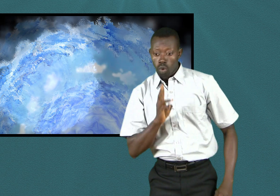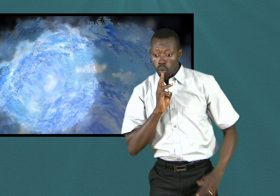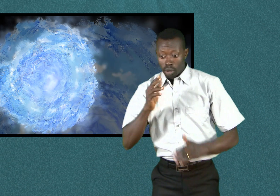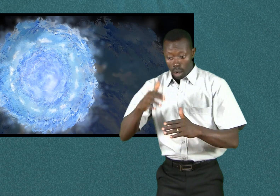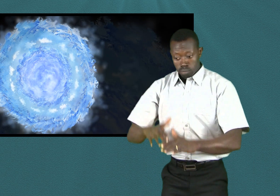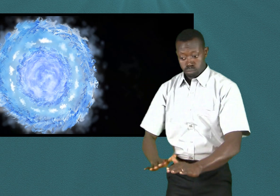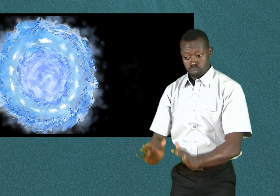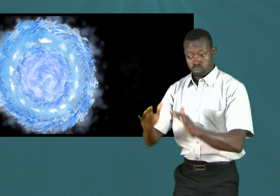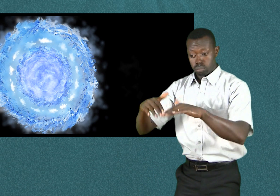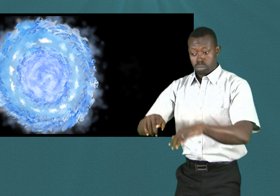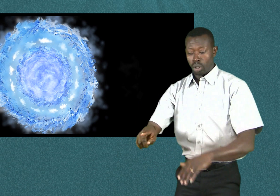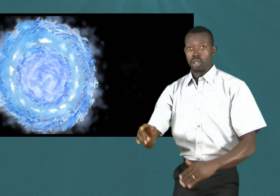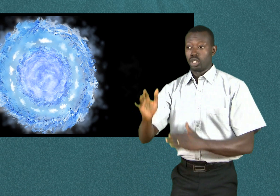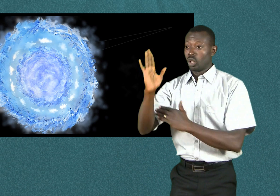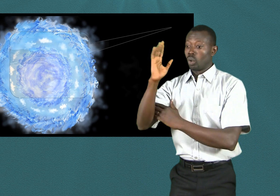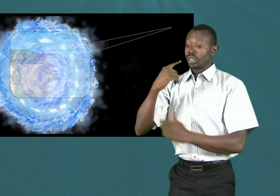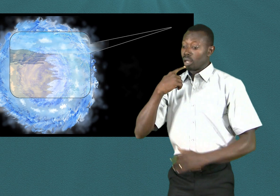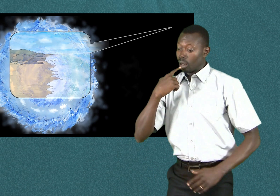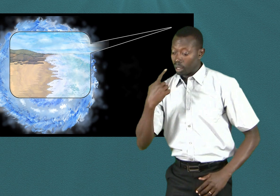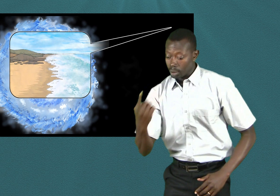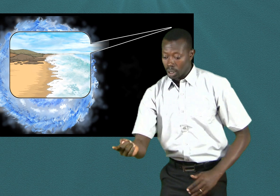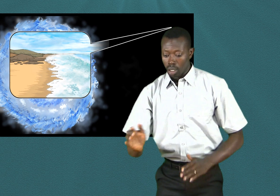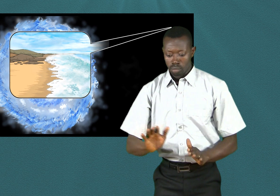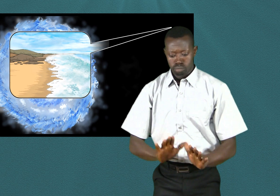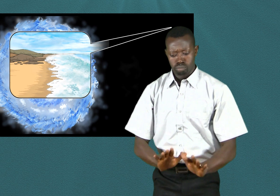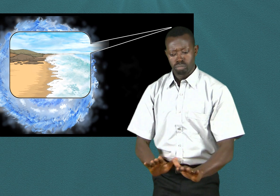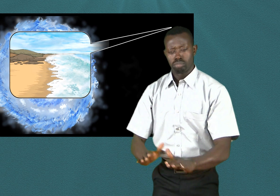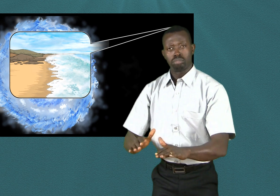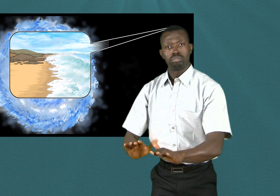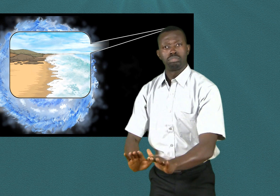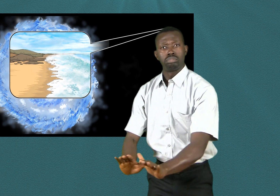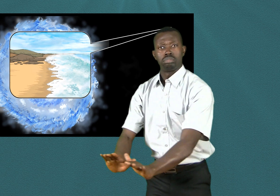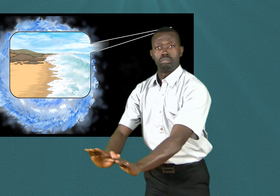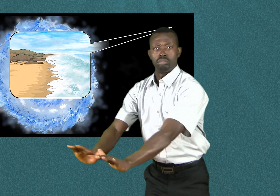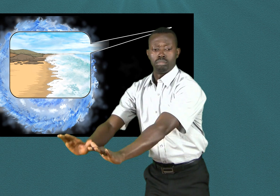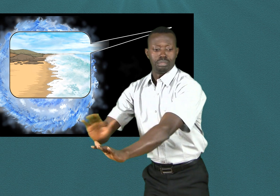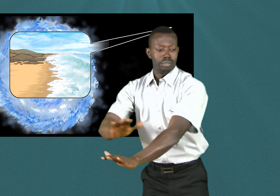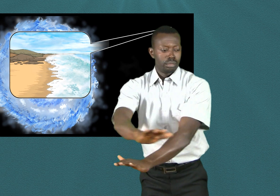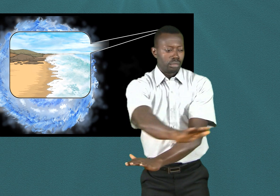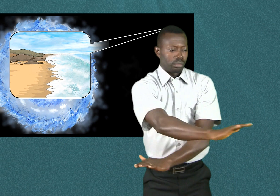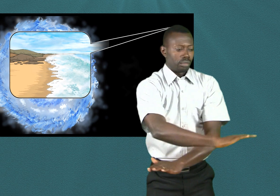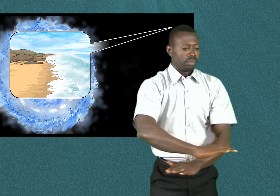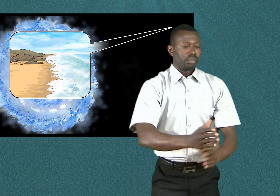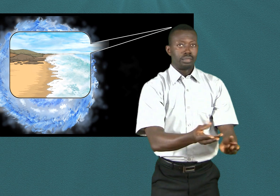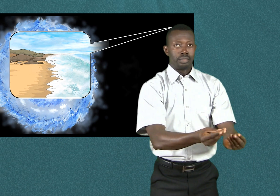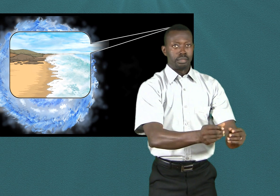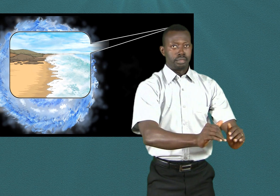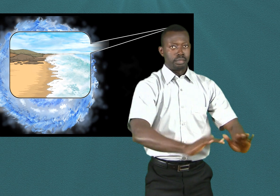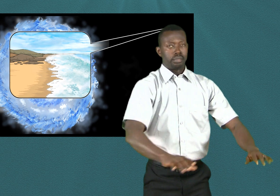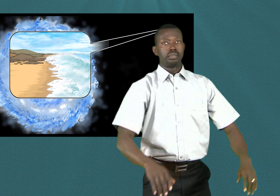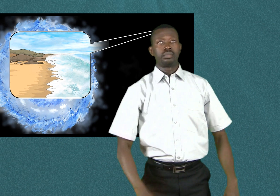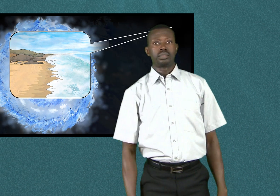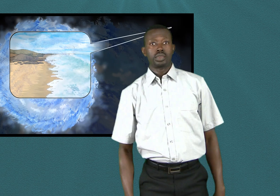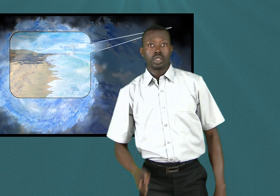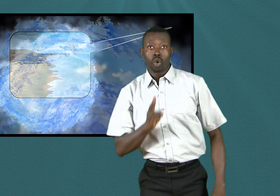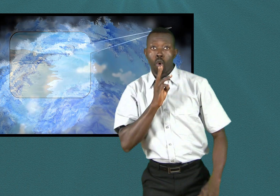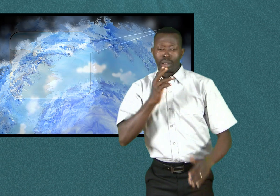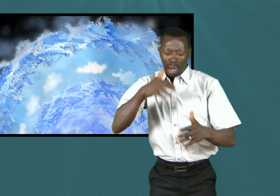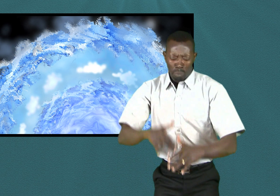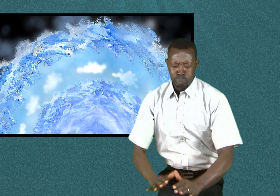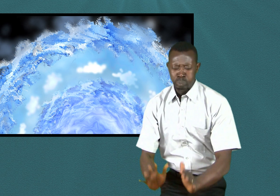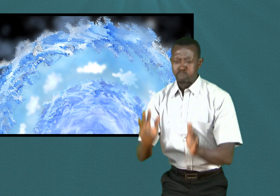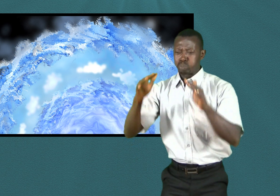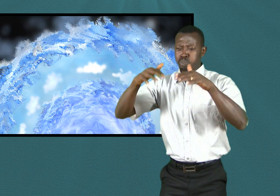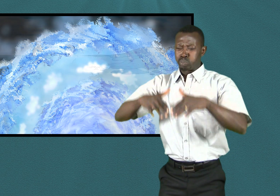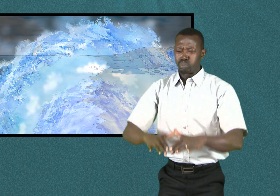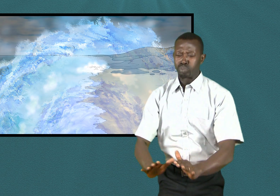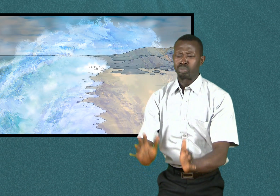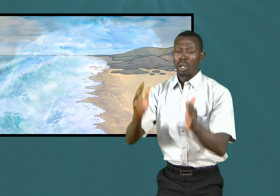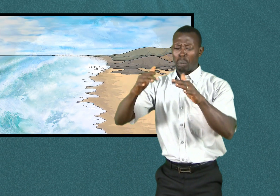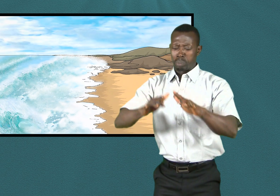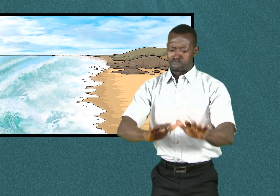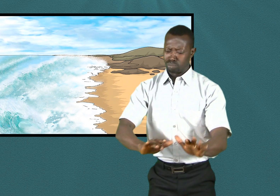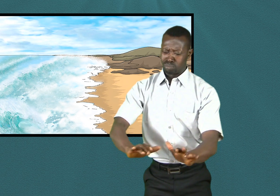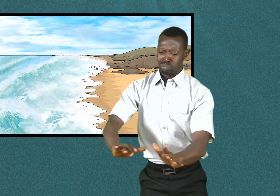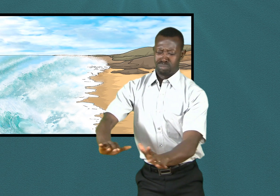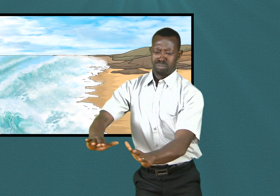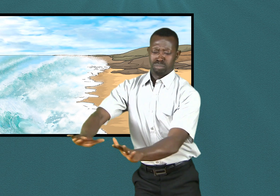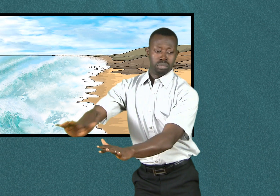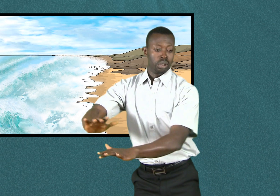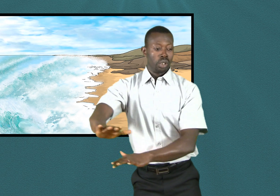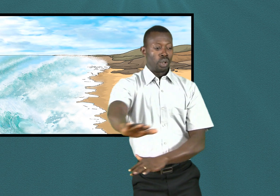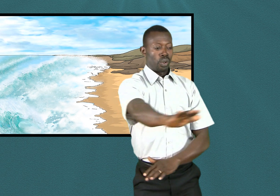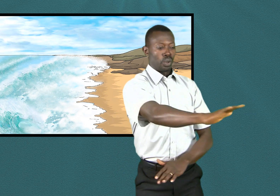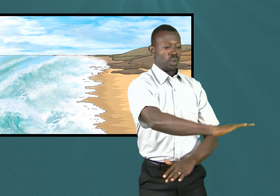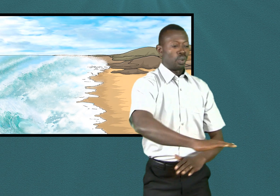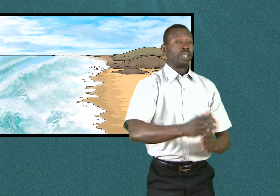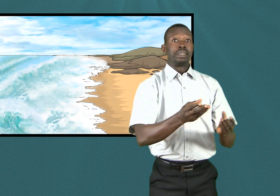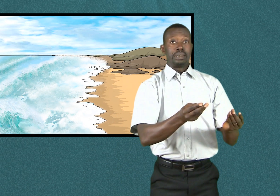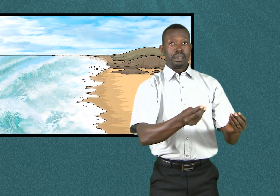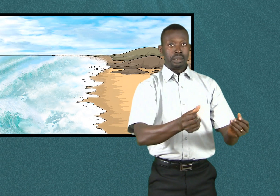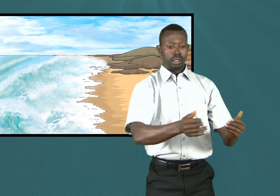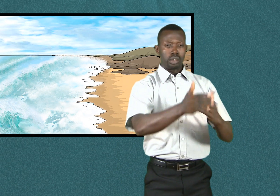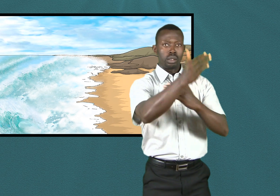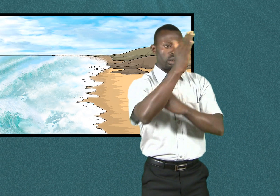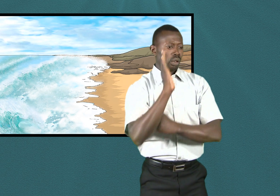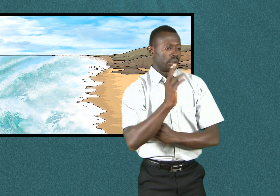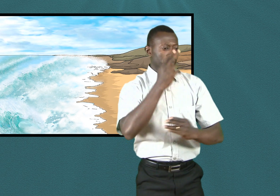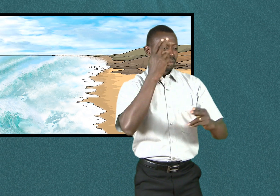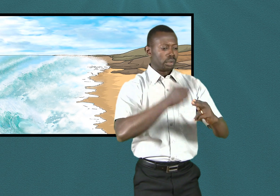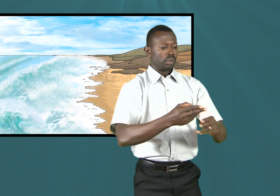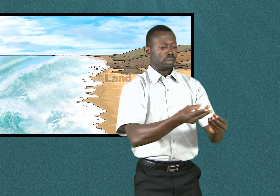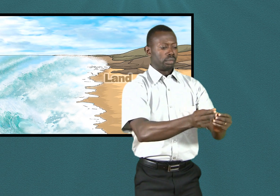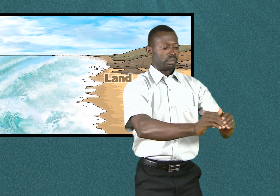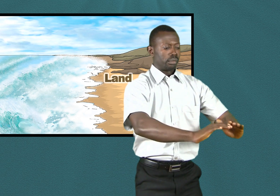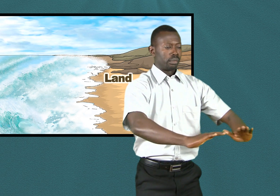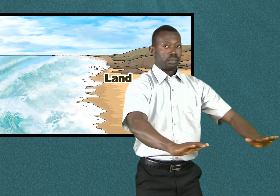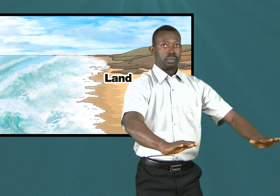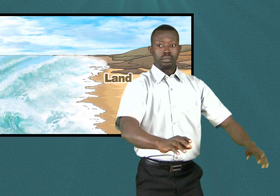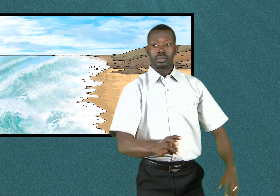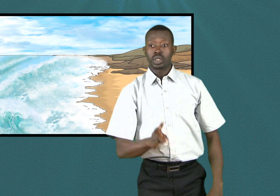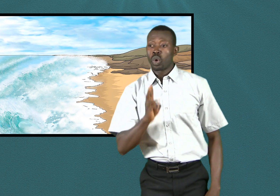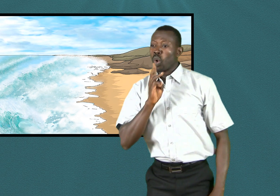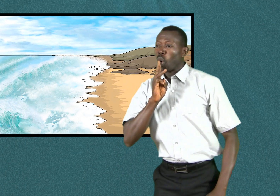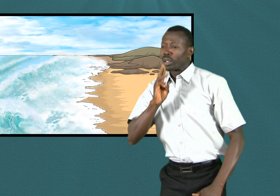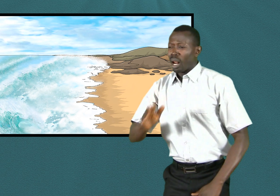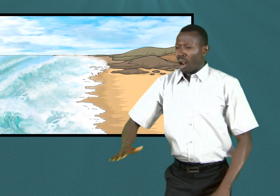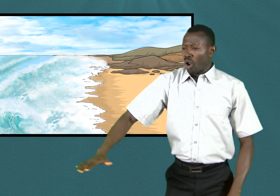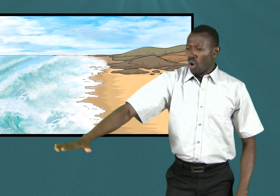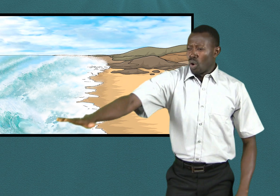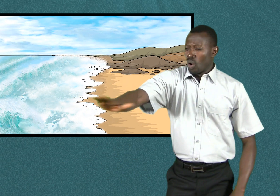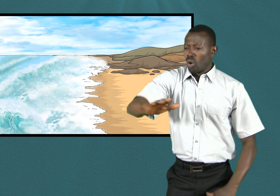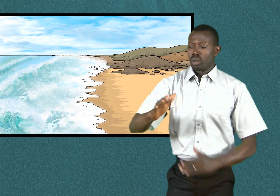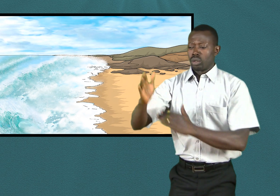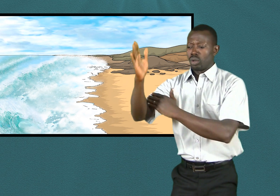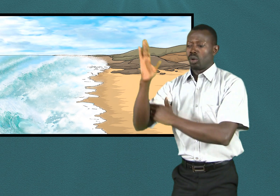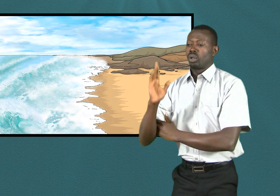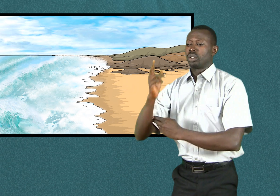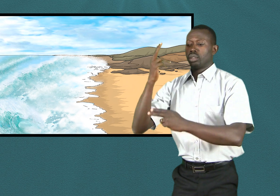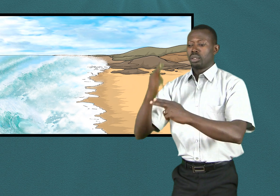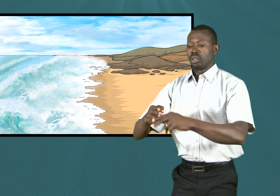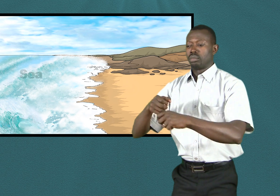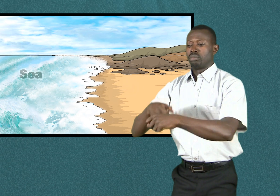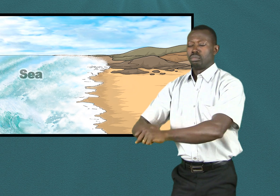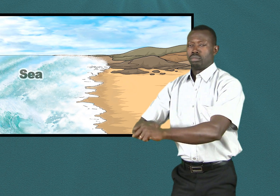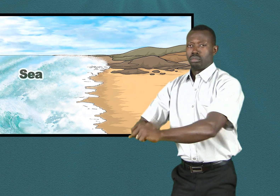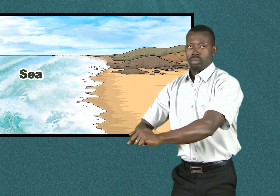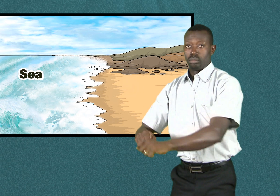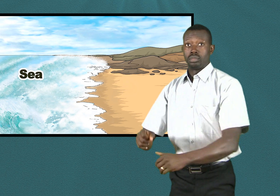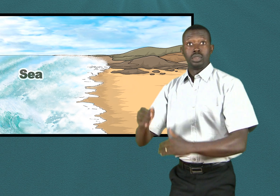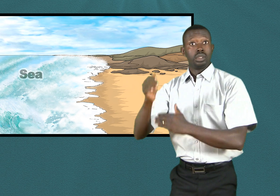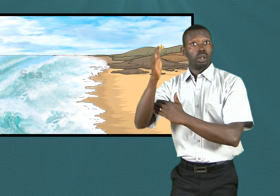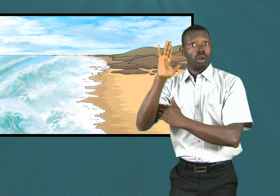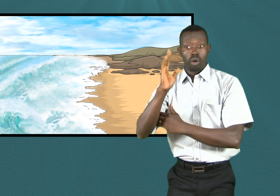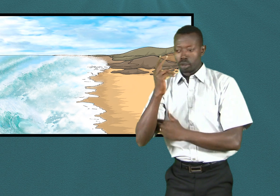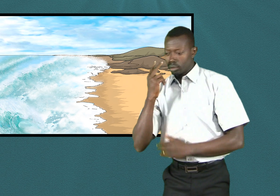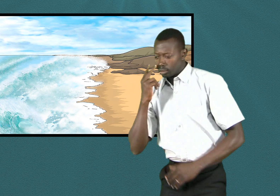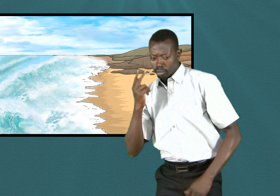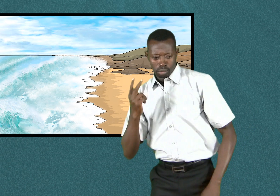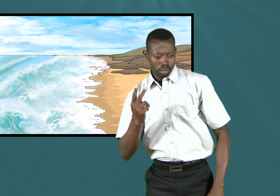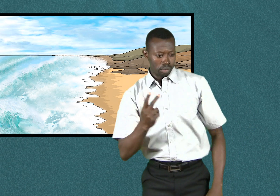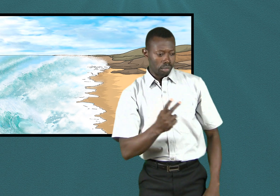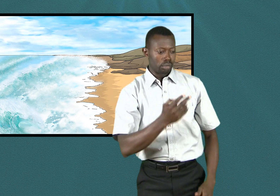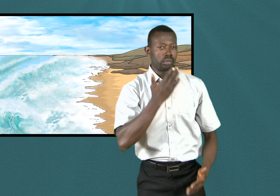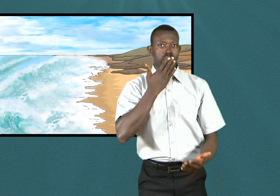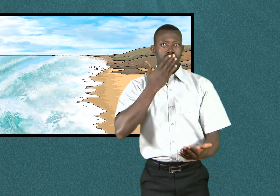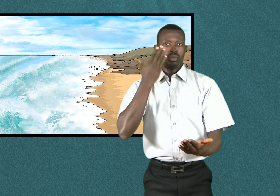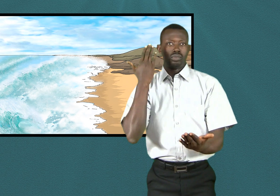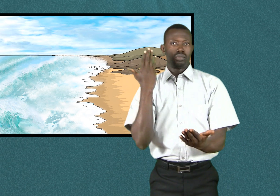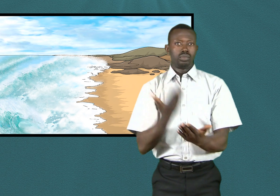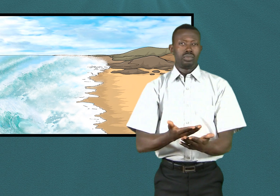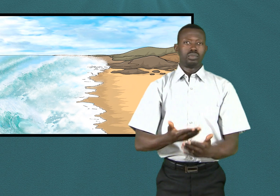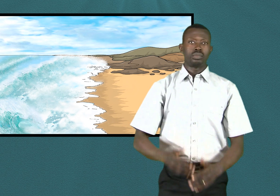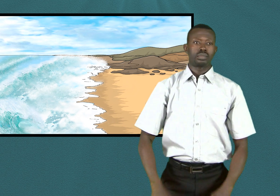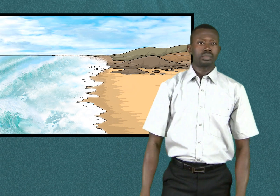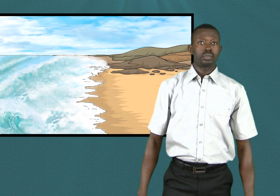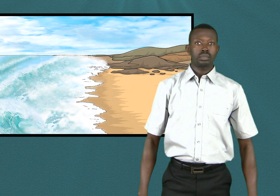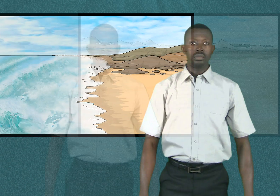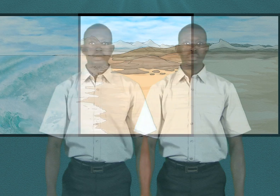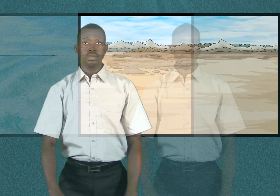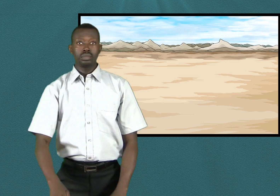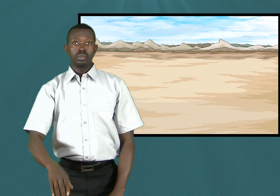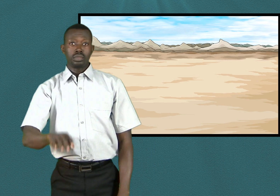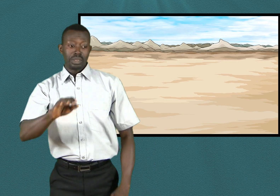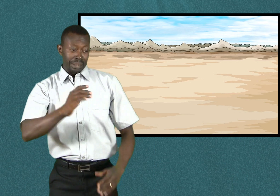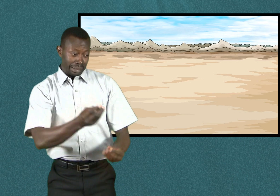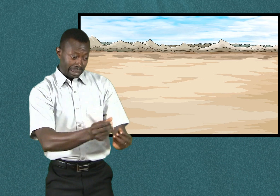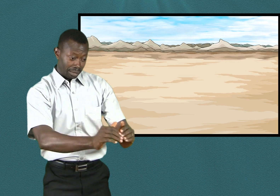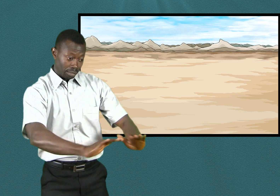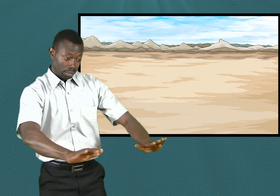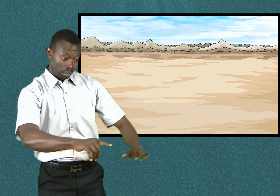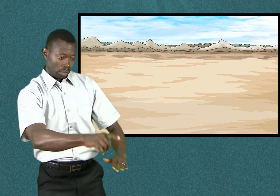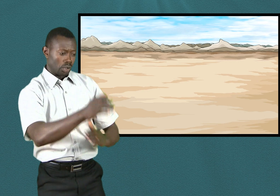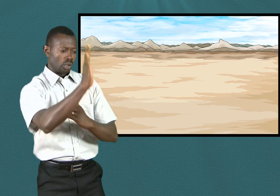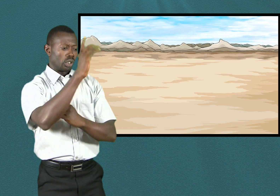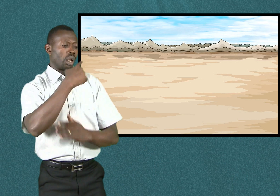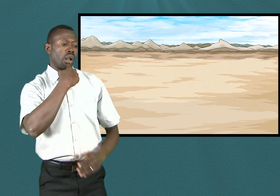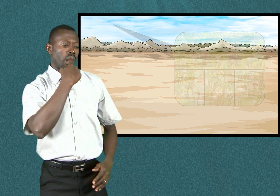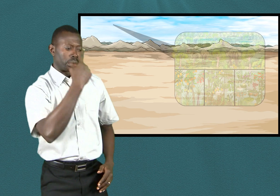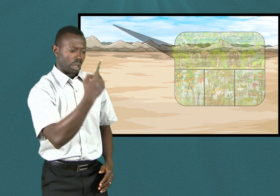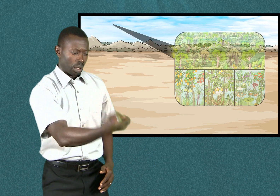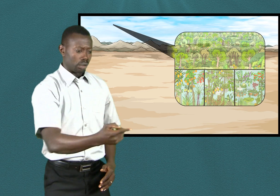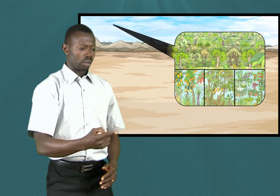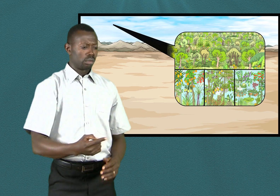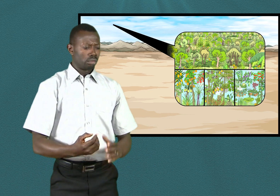And God said, “Let the waters under the sky be gathered into one place, so that the dry land may appear.” And it was so. God called the dry land “earth,” and the gathering of waters He called “seas.” And God saw that it was good.